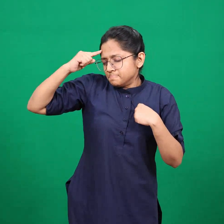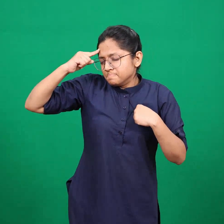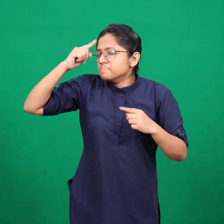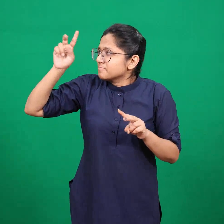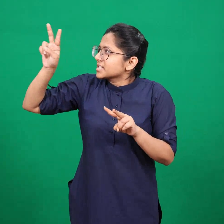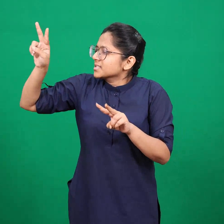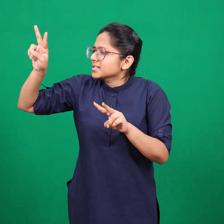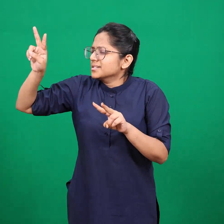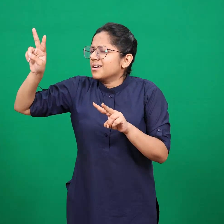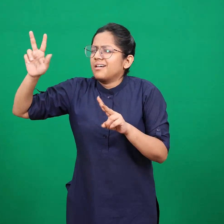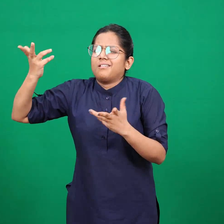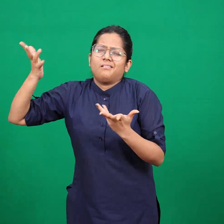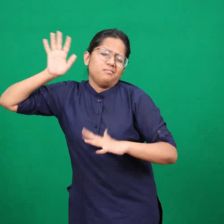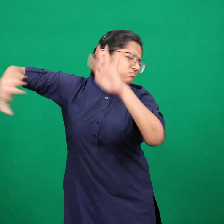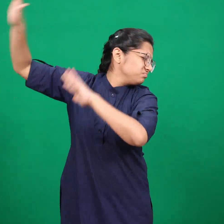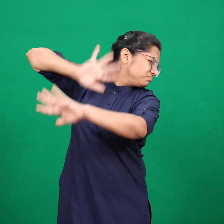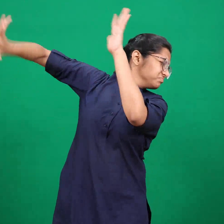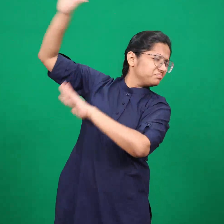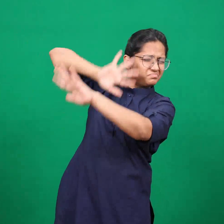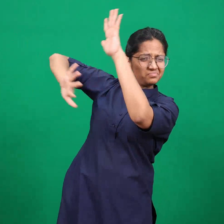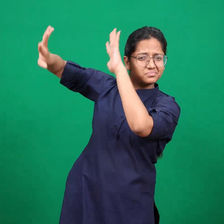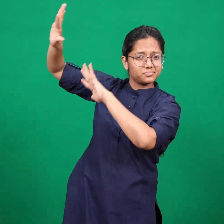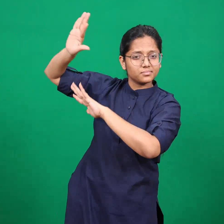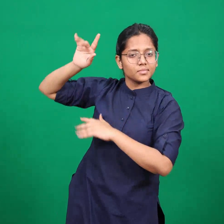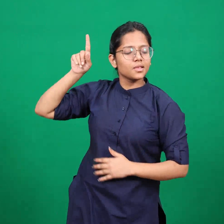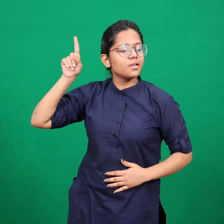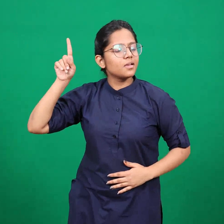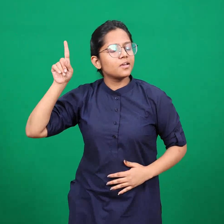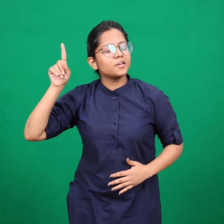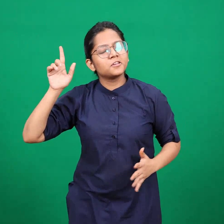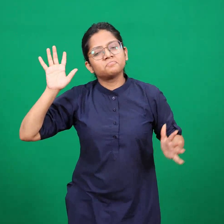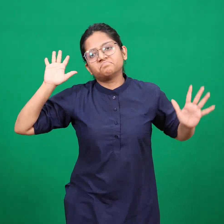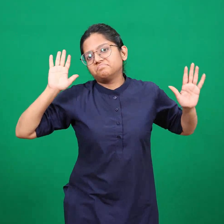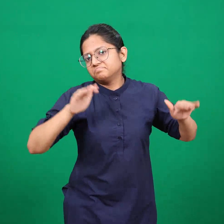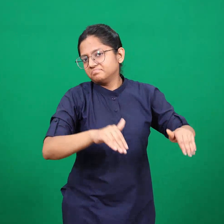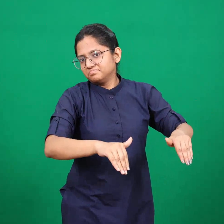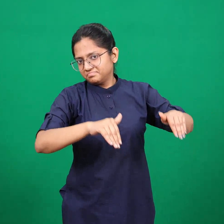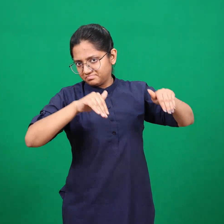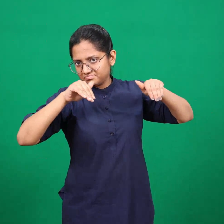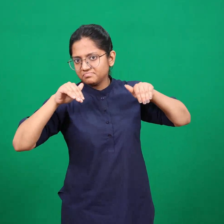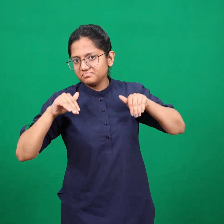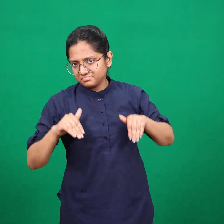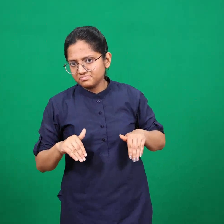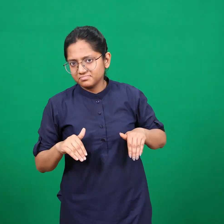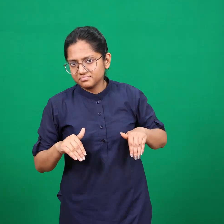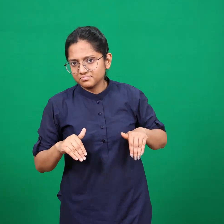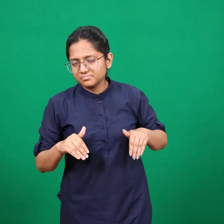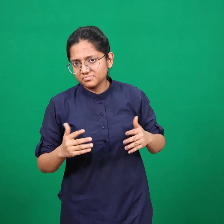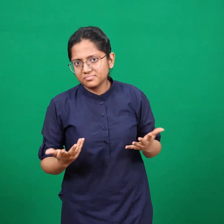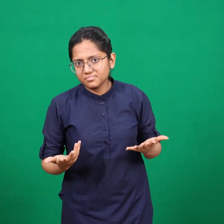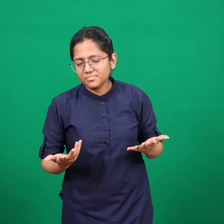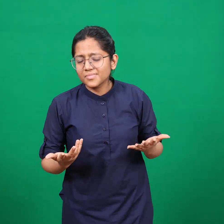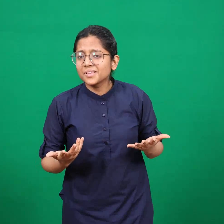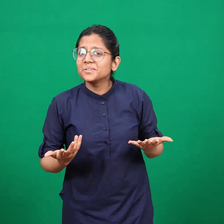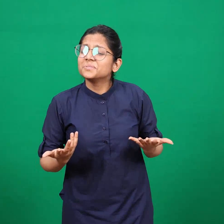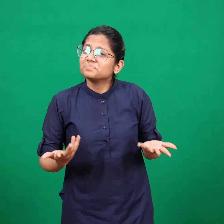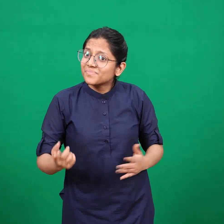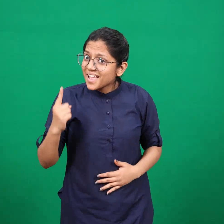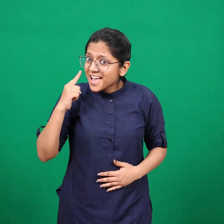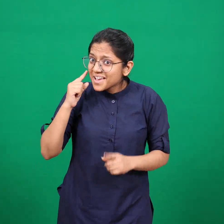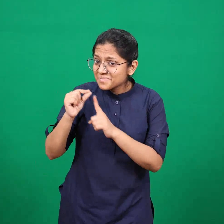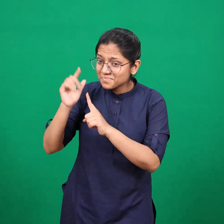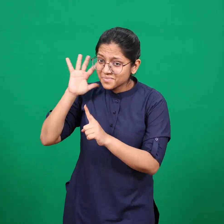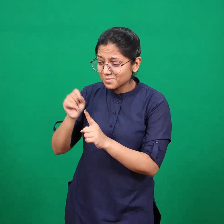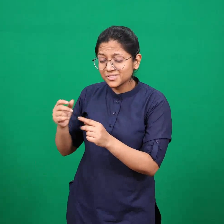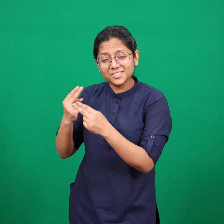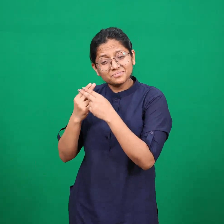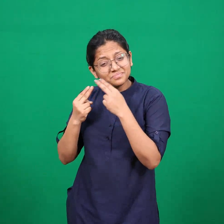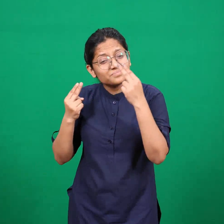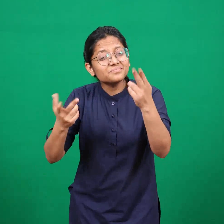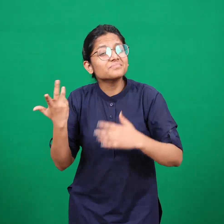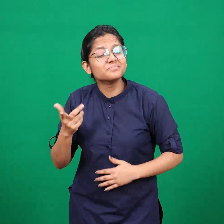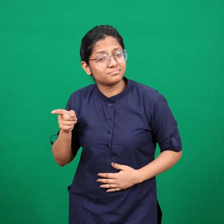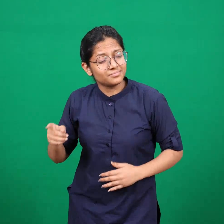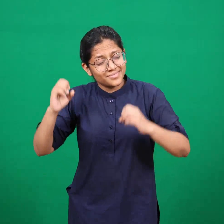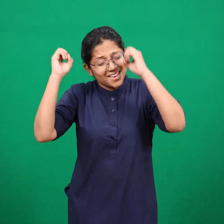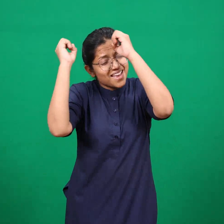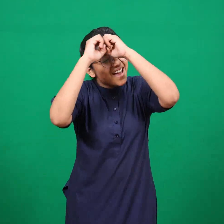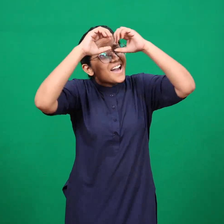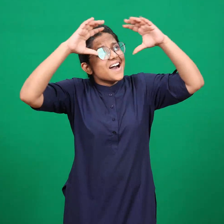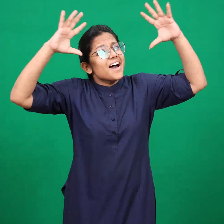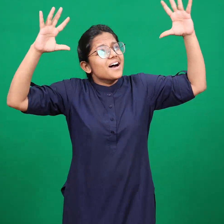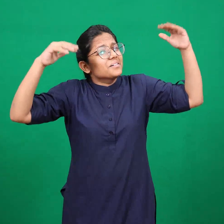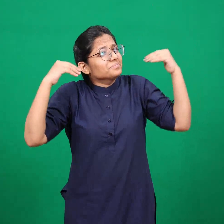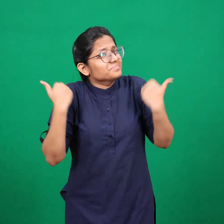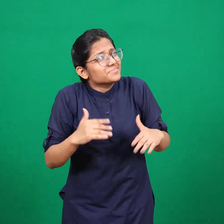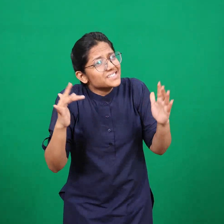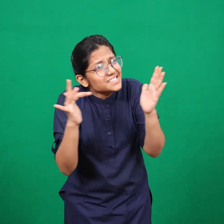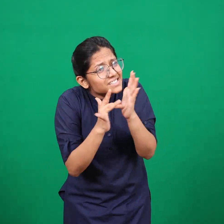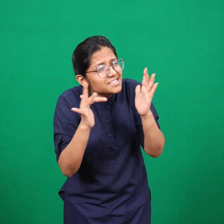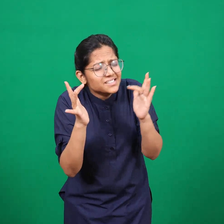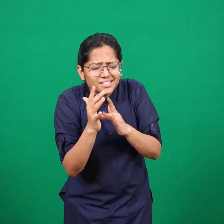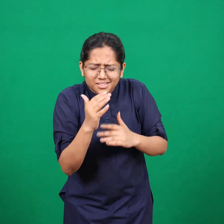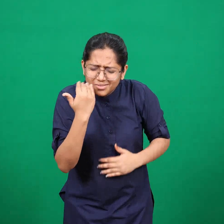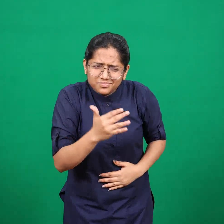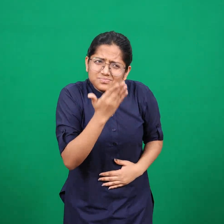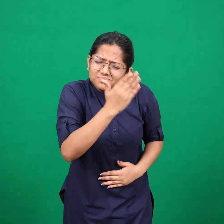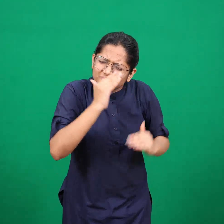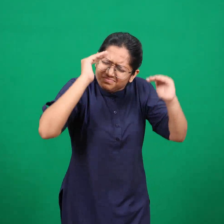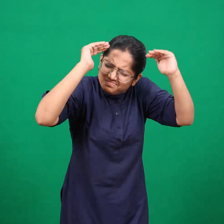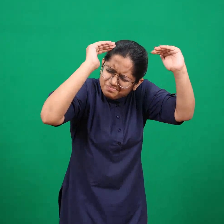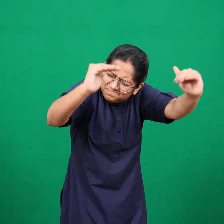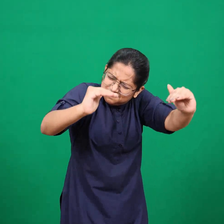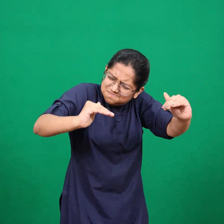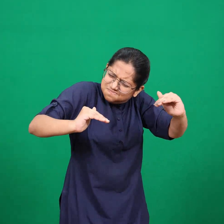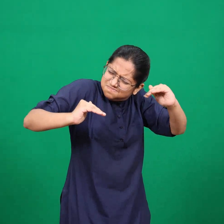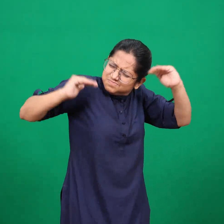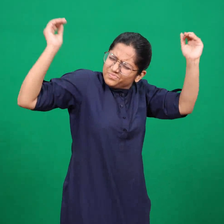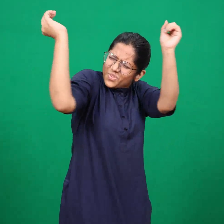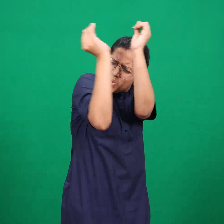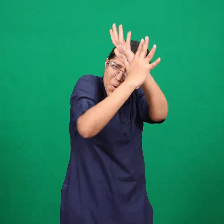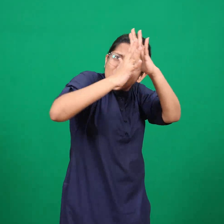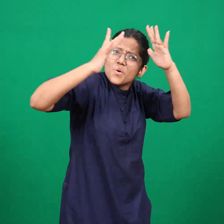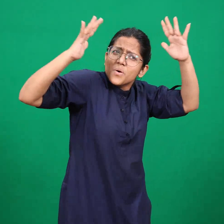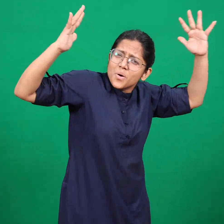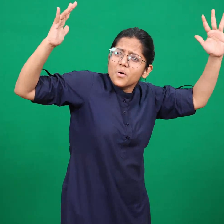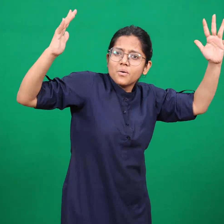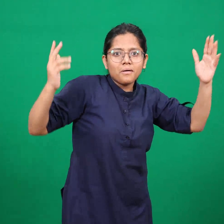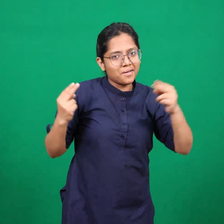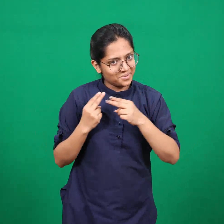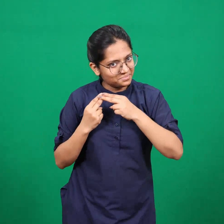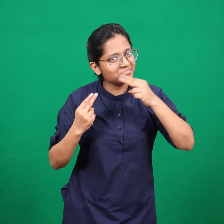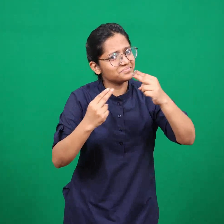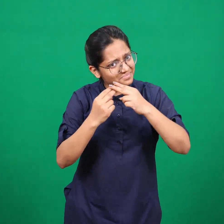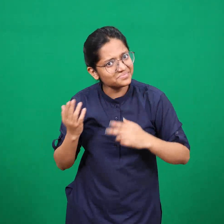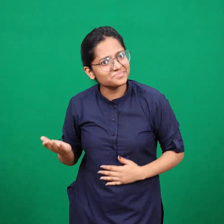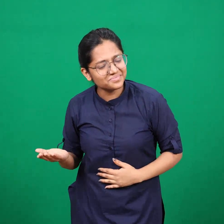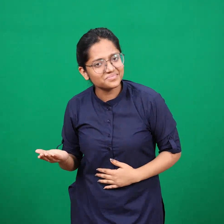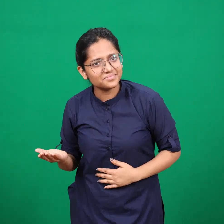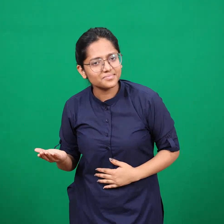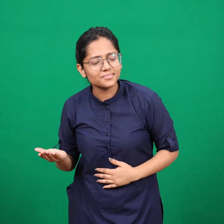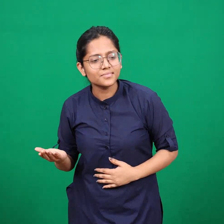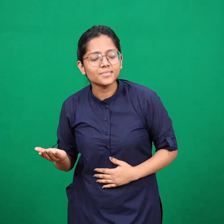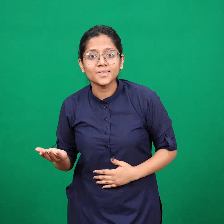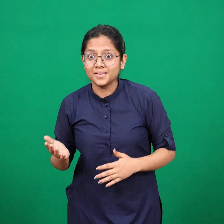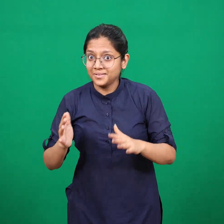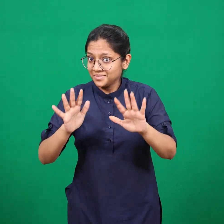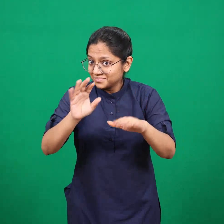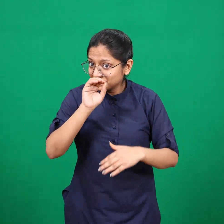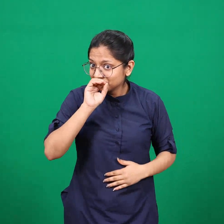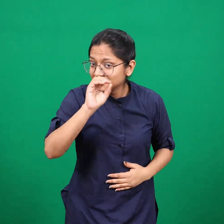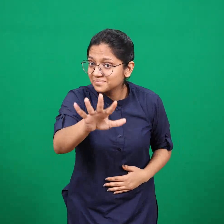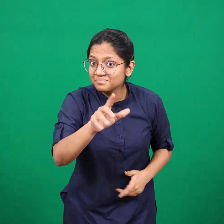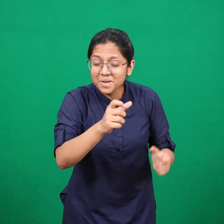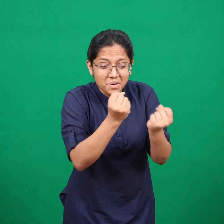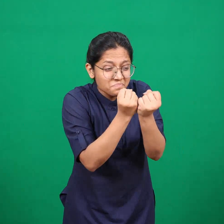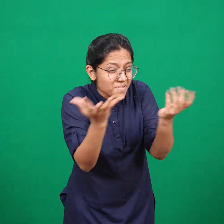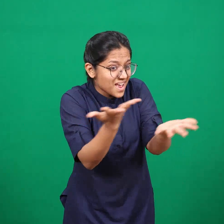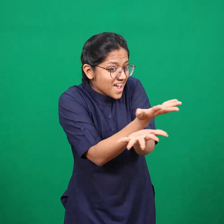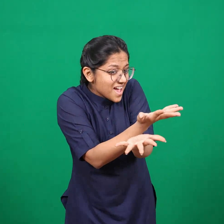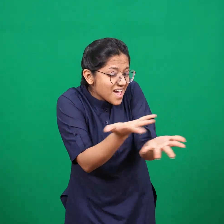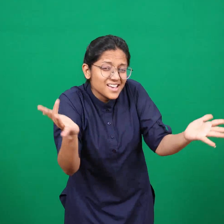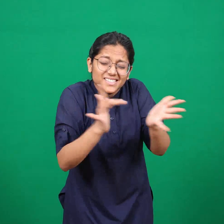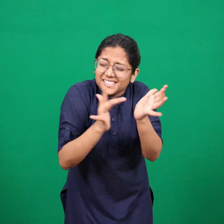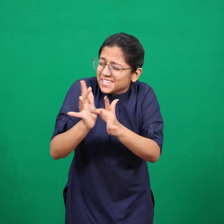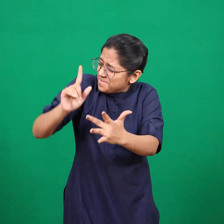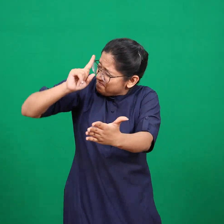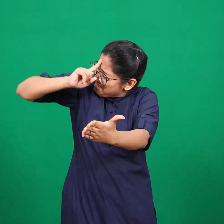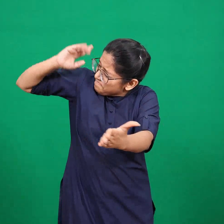Isaiah said these things because he saw Jesus ' glory and spoke about Him.